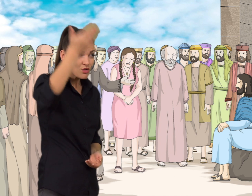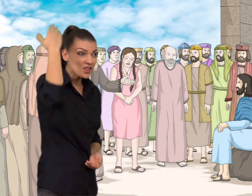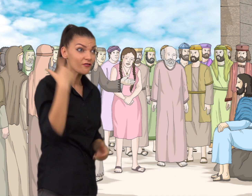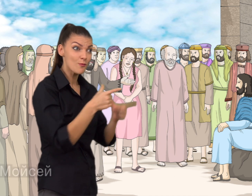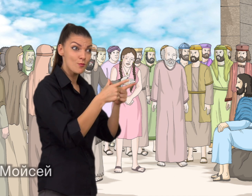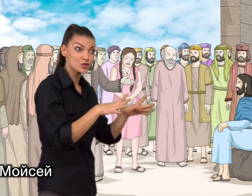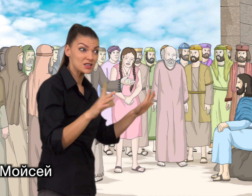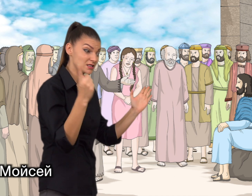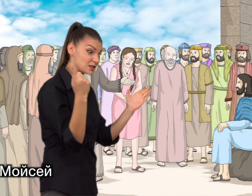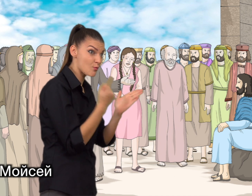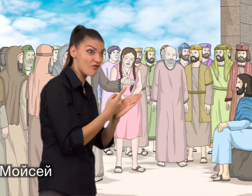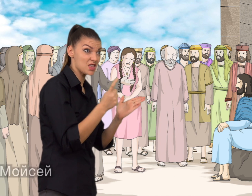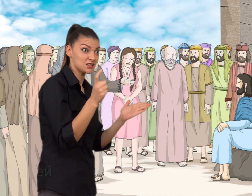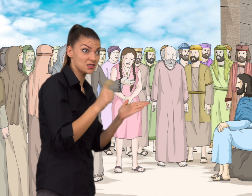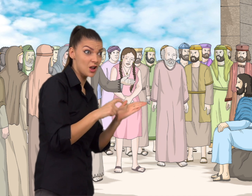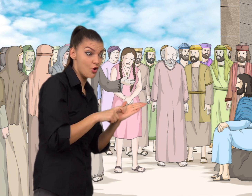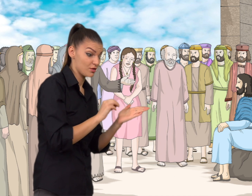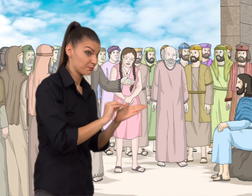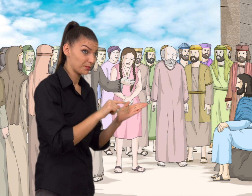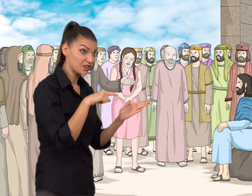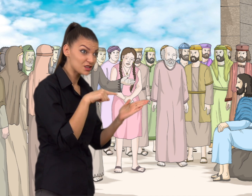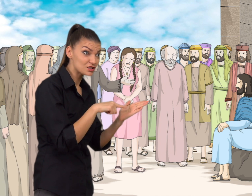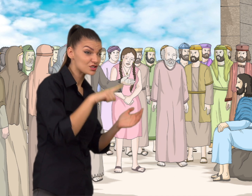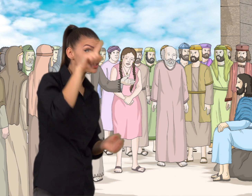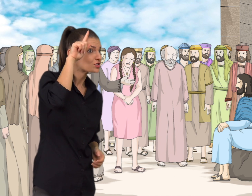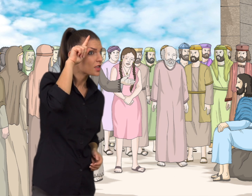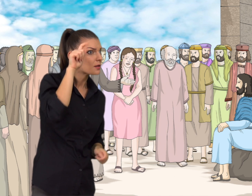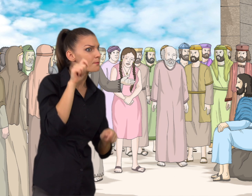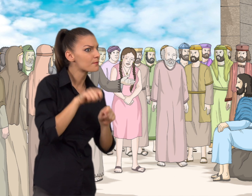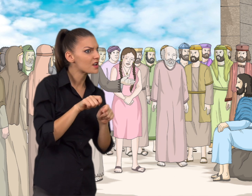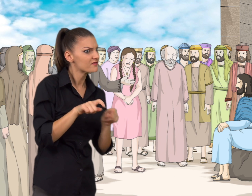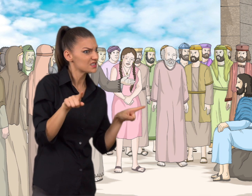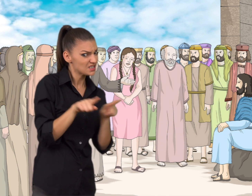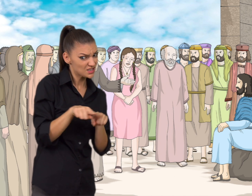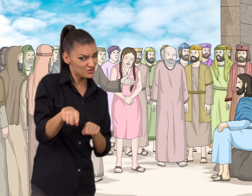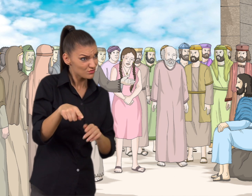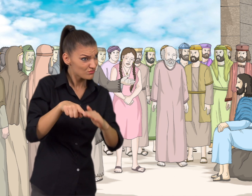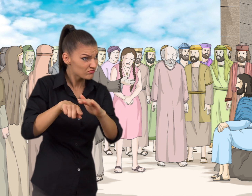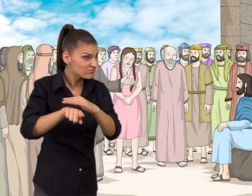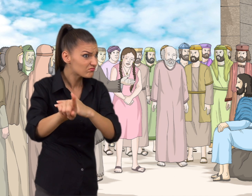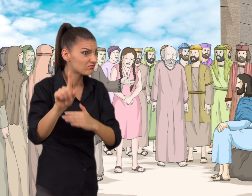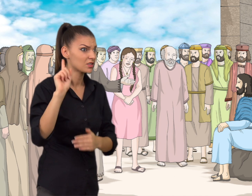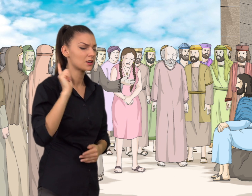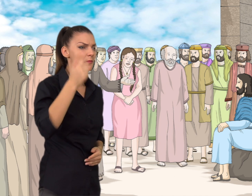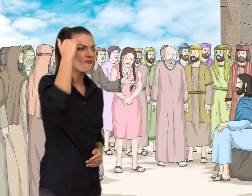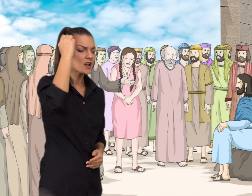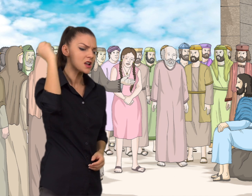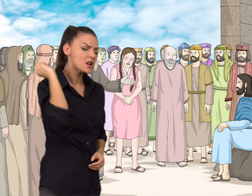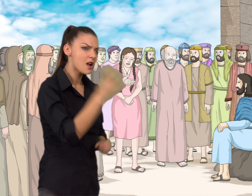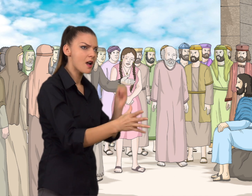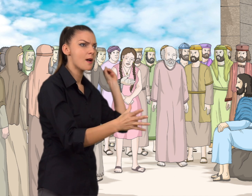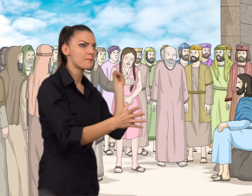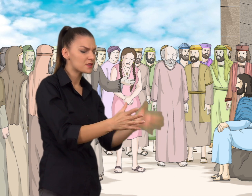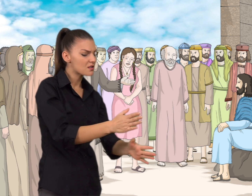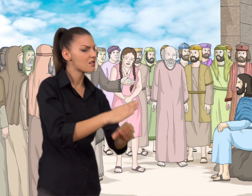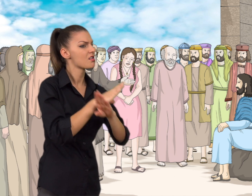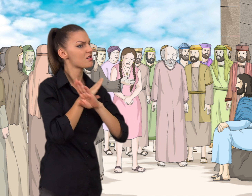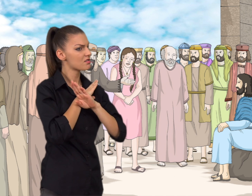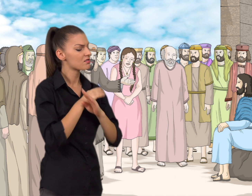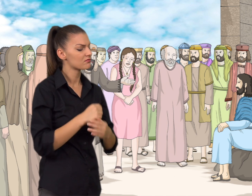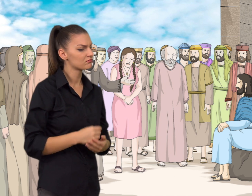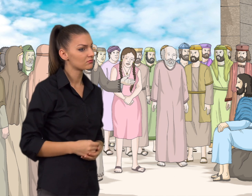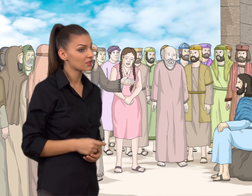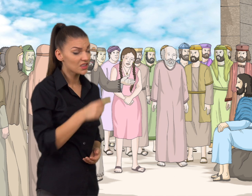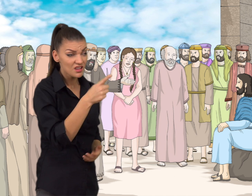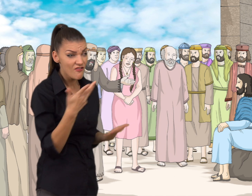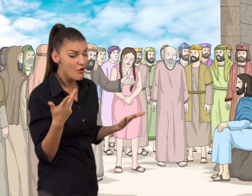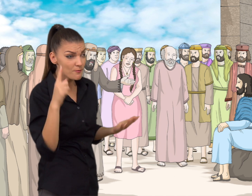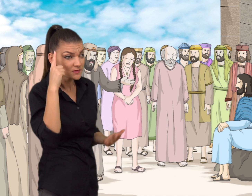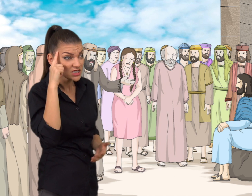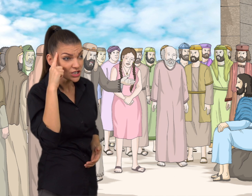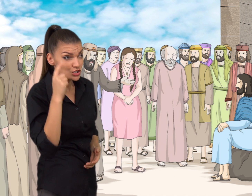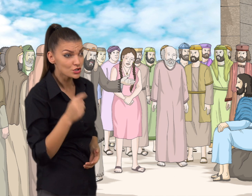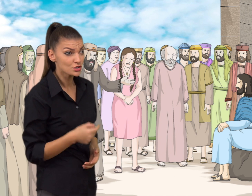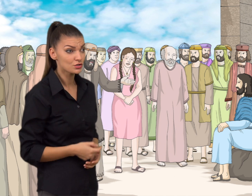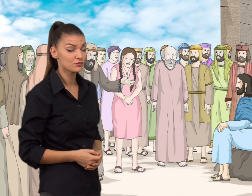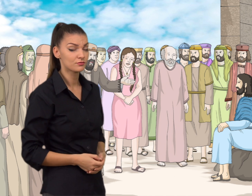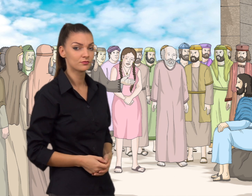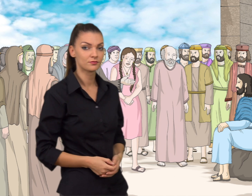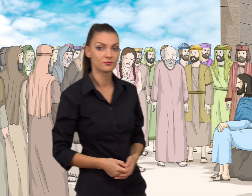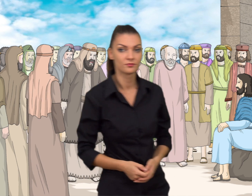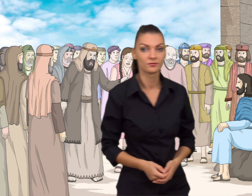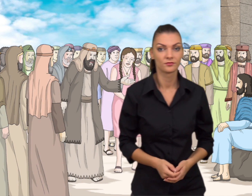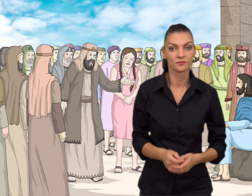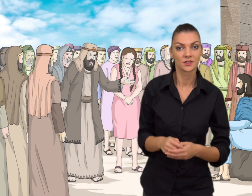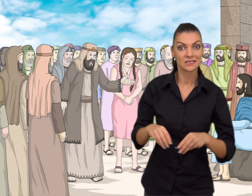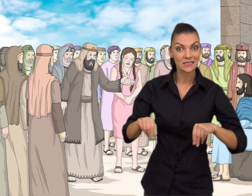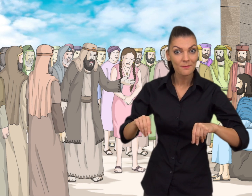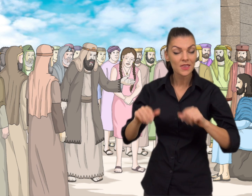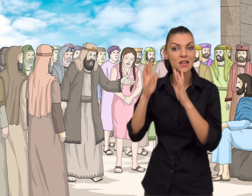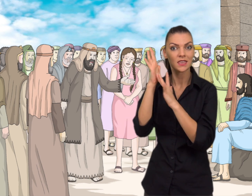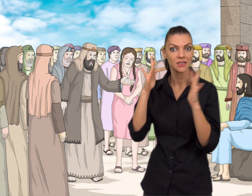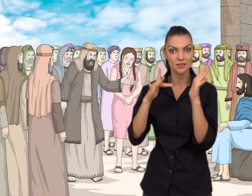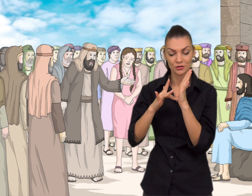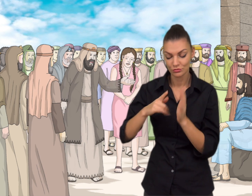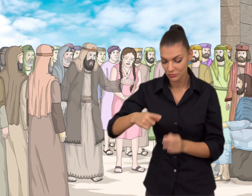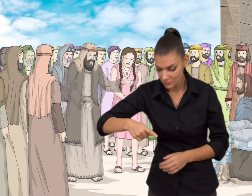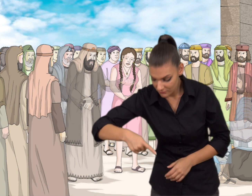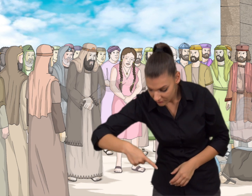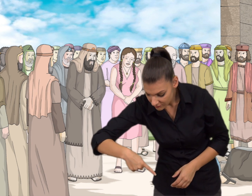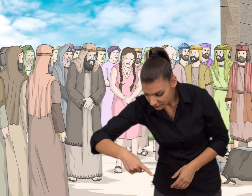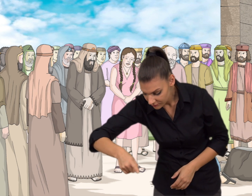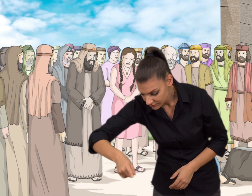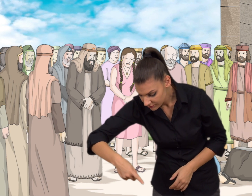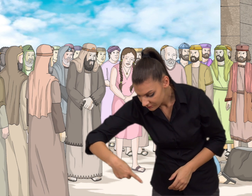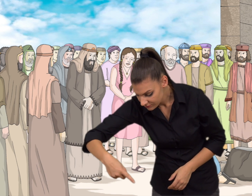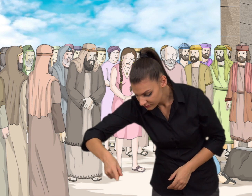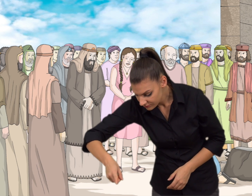They said this to test Him, in order to have a basis for accusing Him.